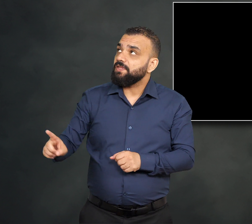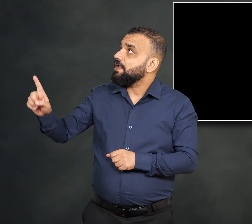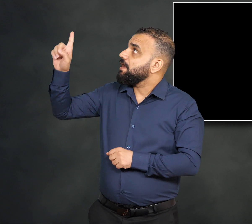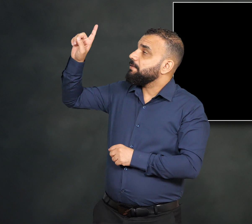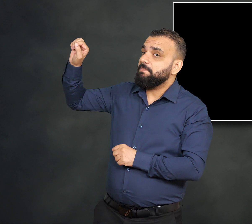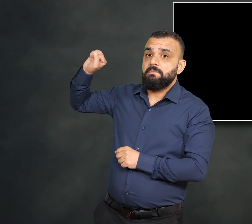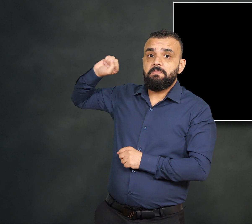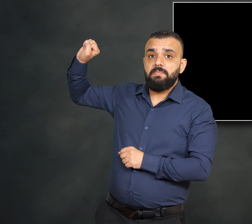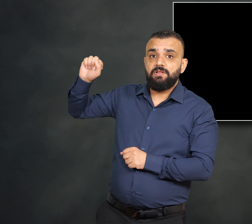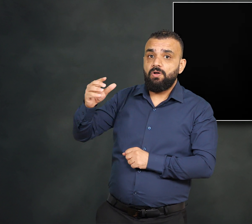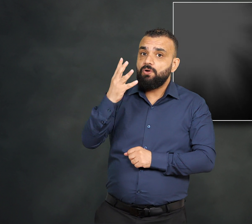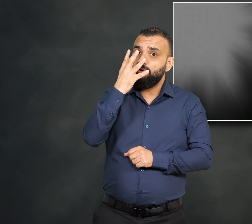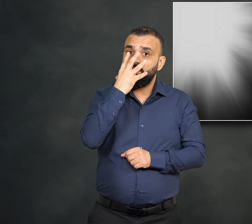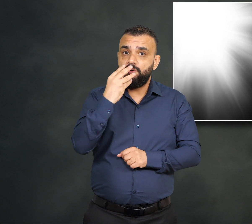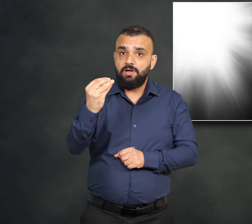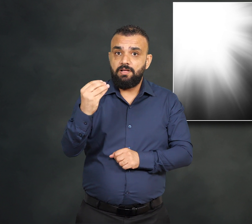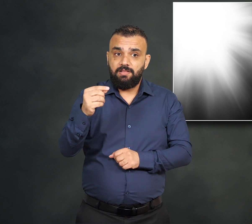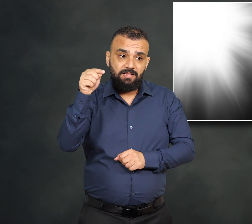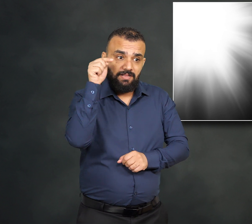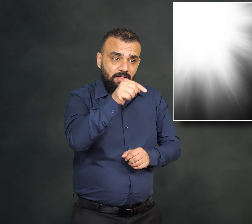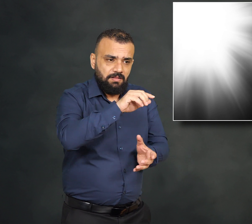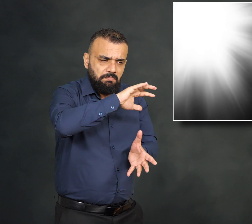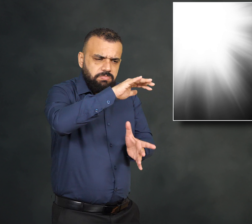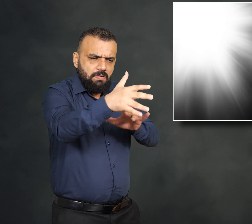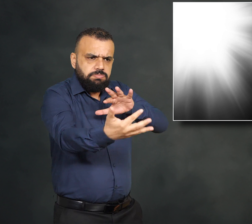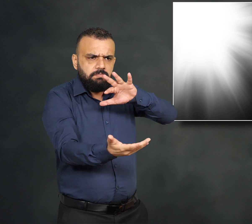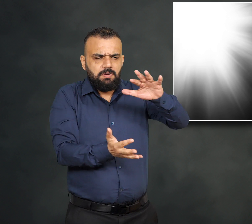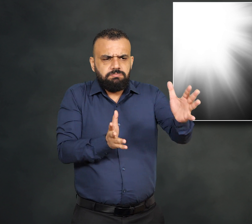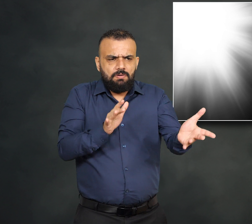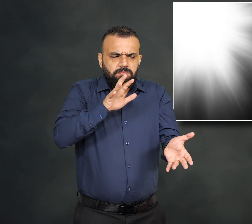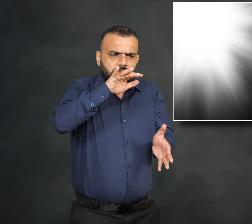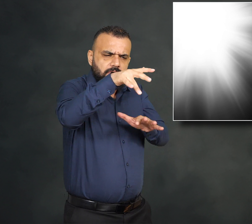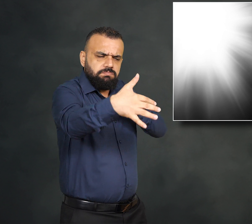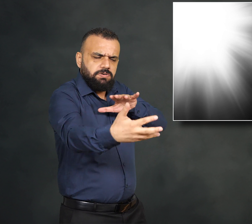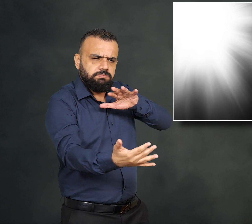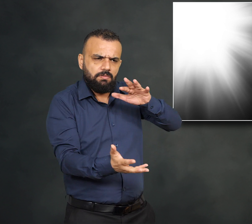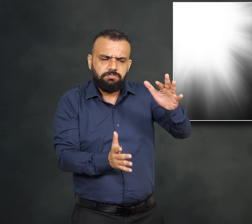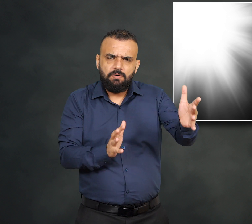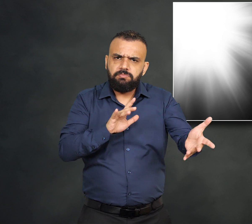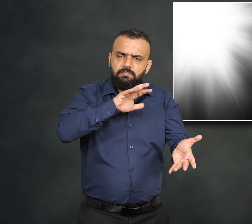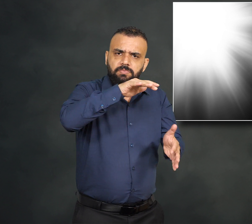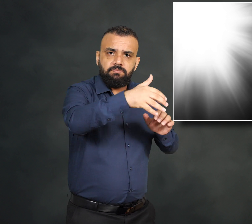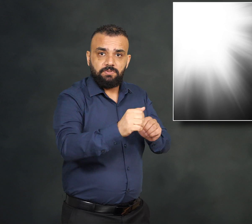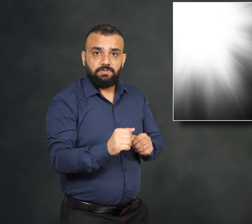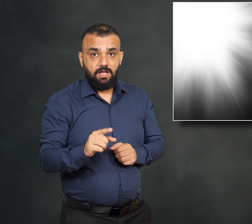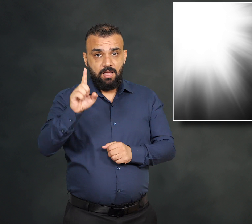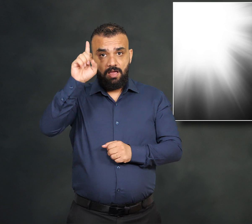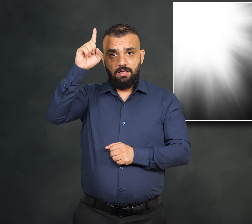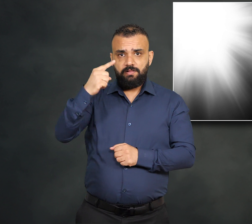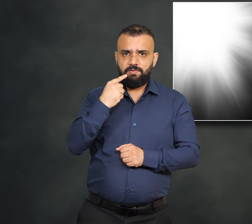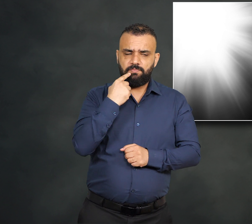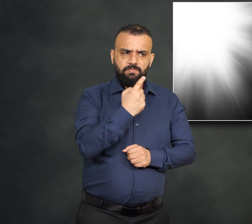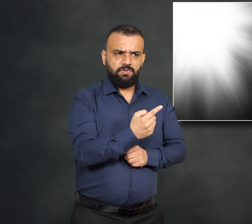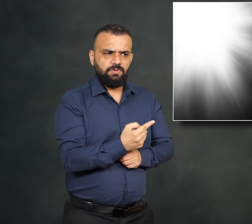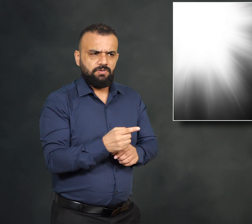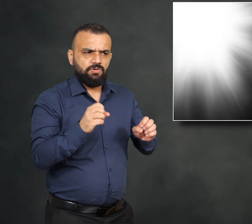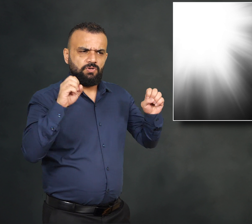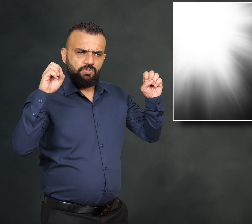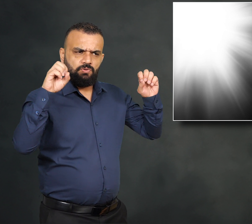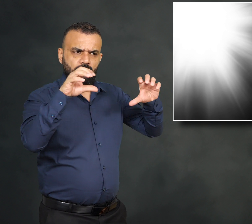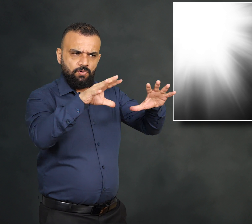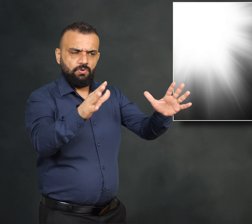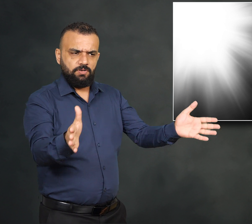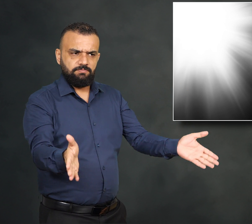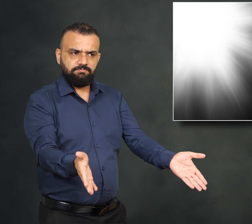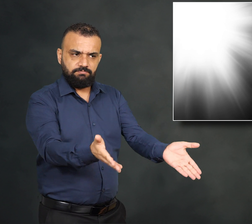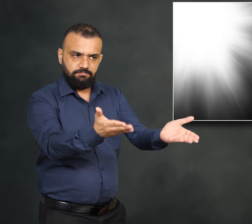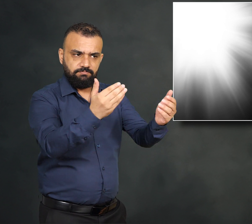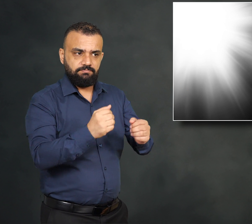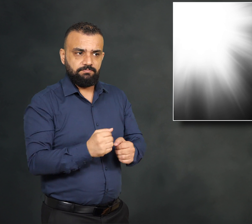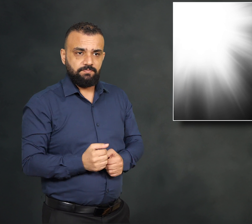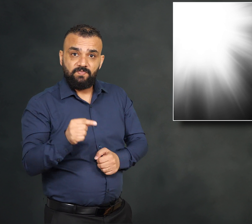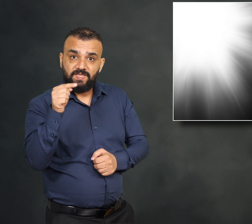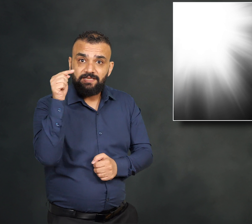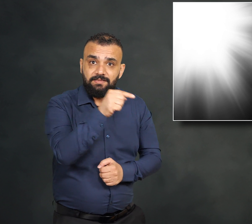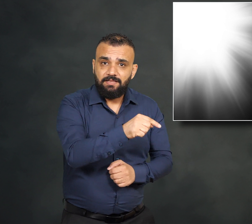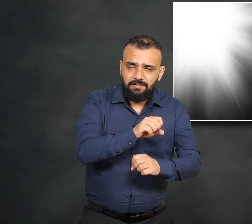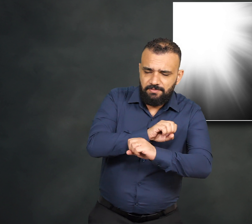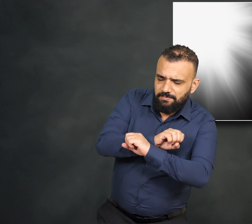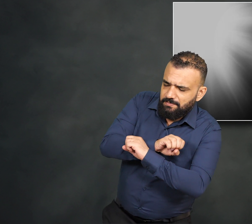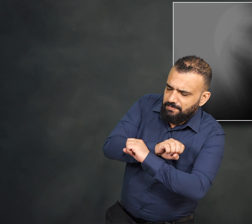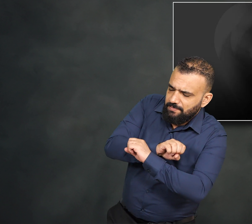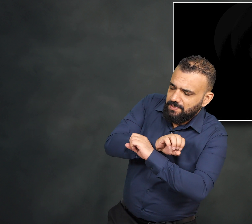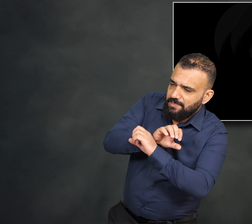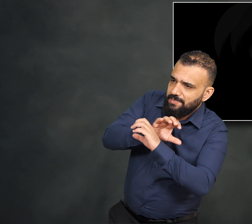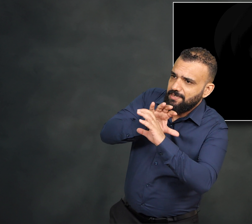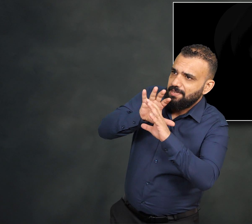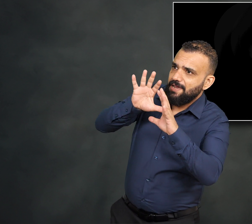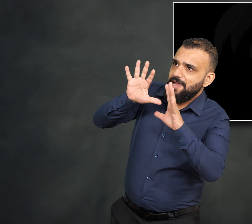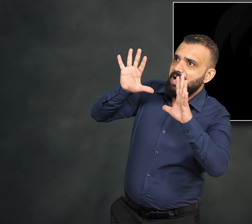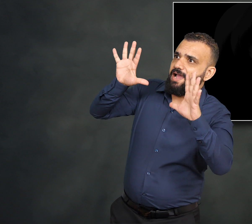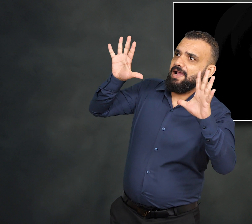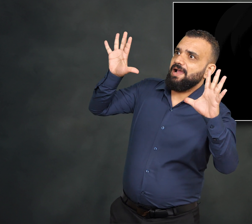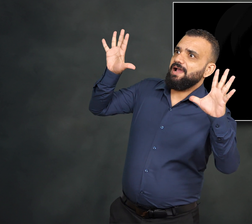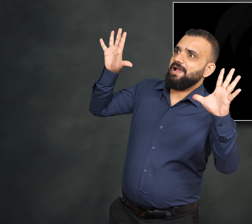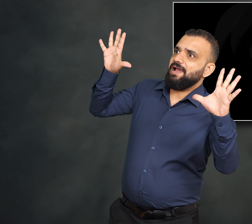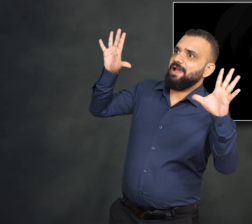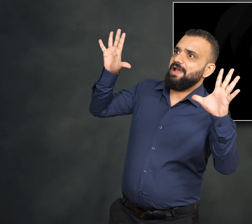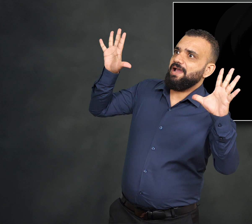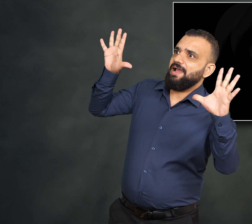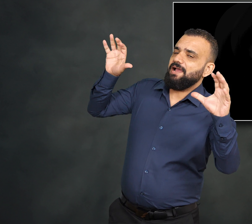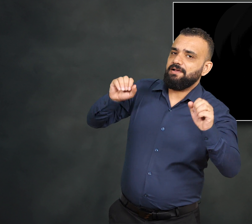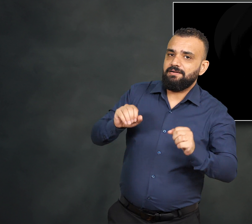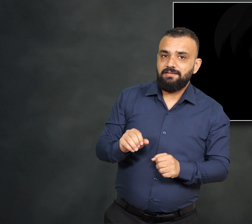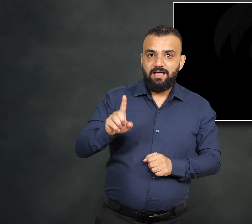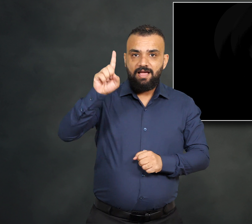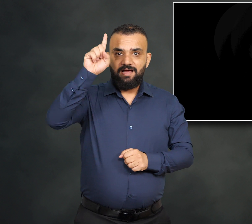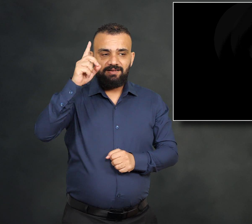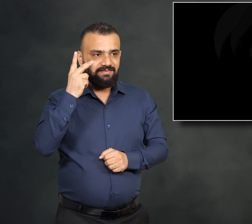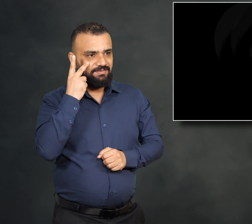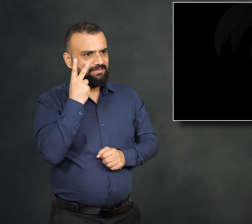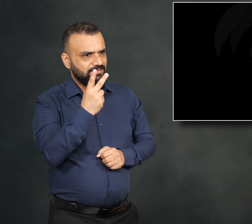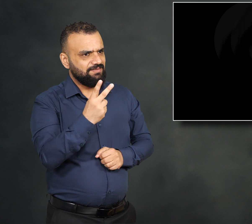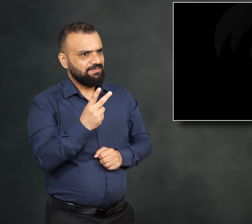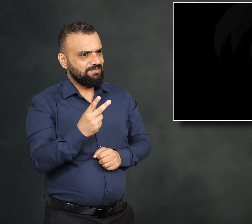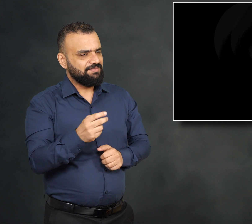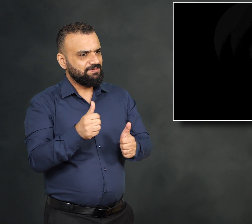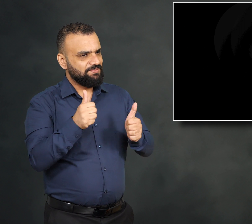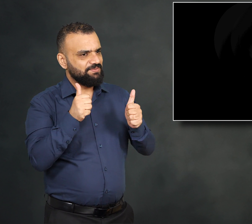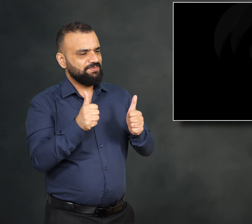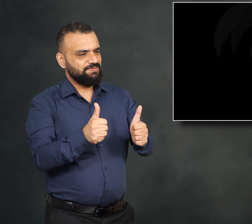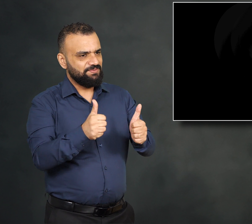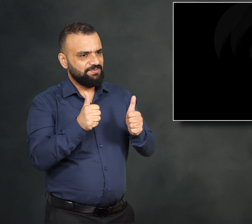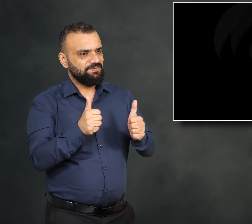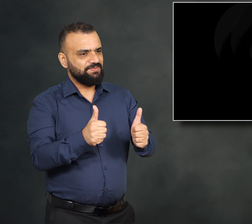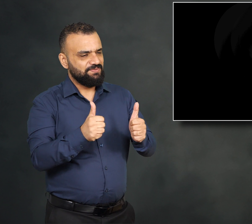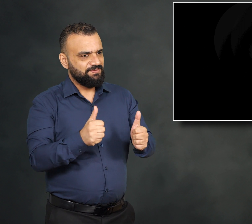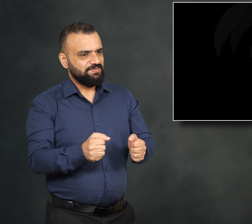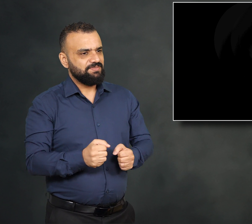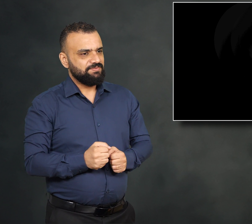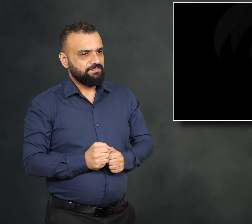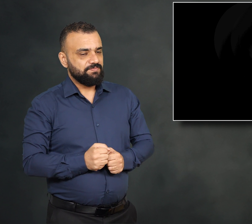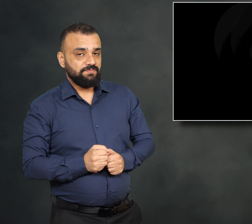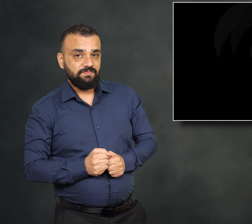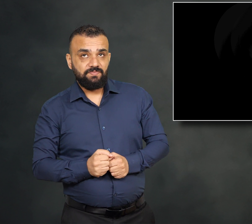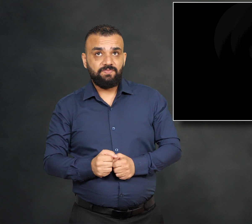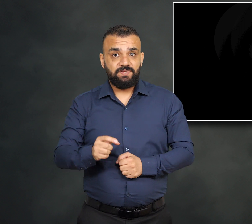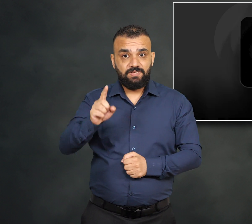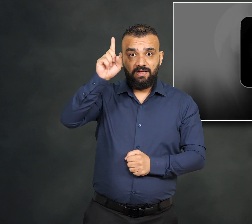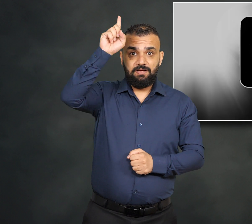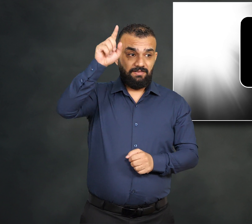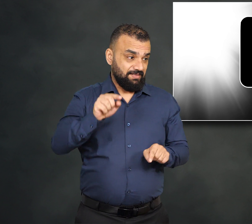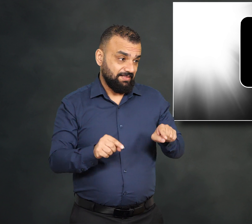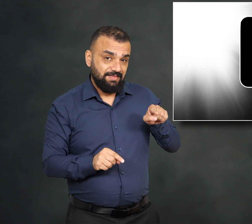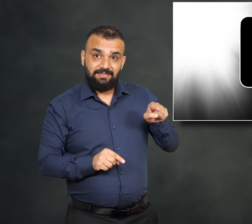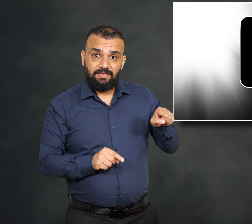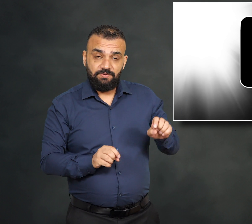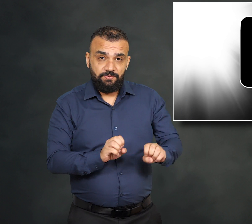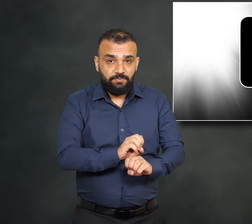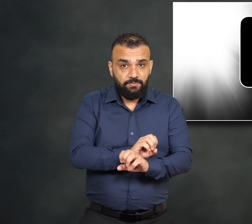And the Spirit of God was hovering over the surface of the waters. And God said, “Let there be light,” and there was light.